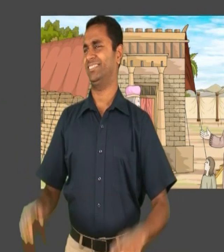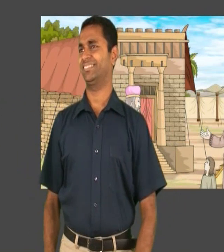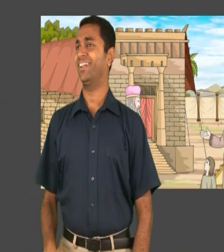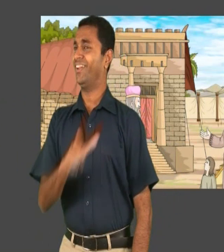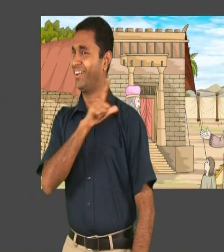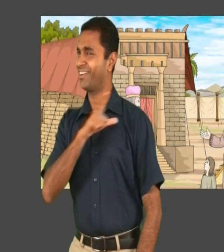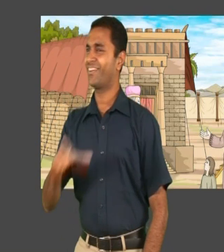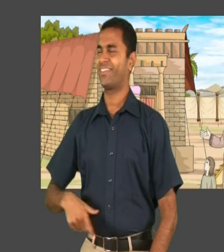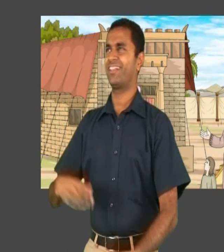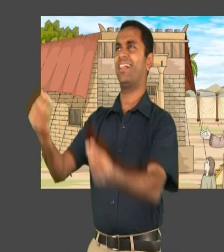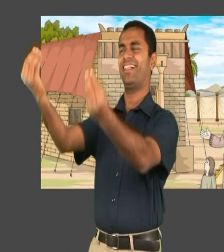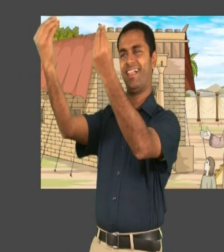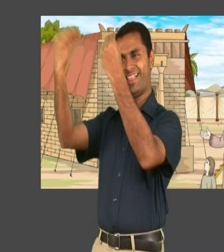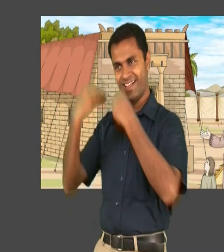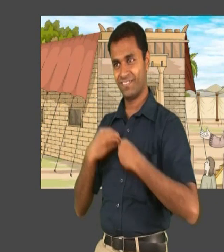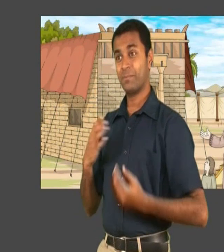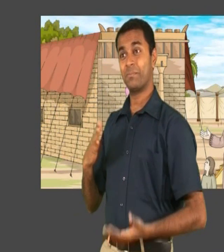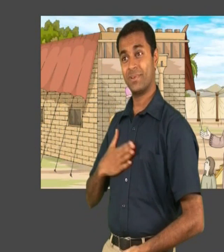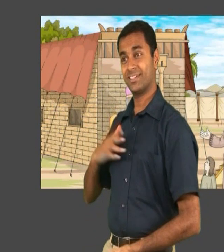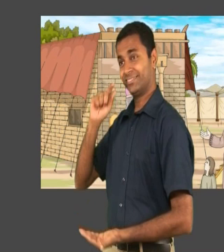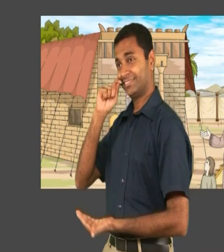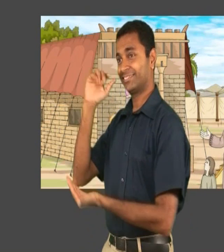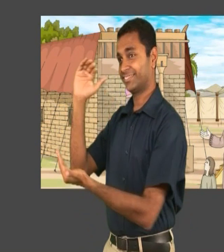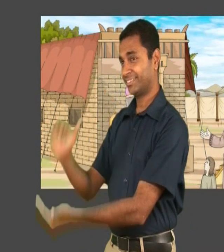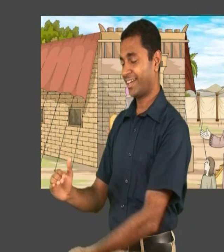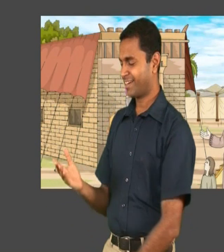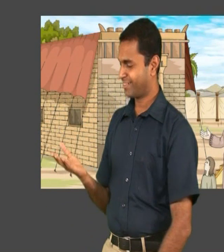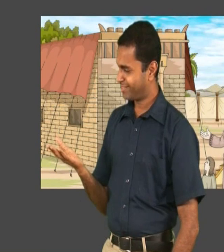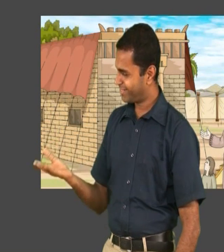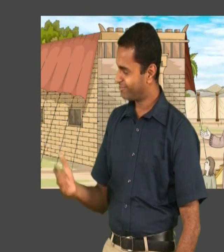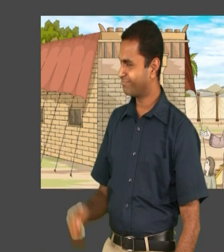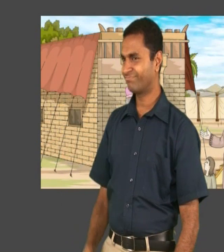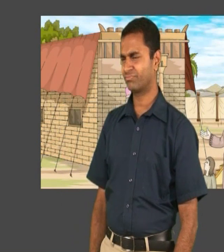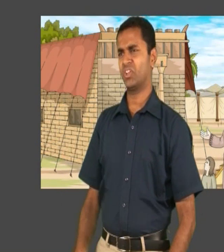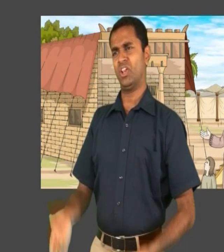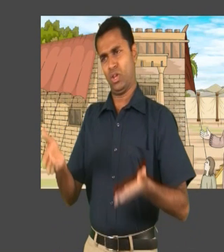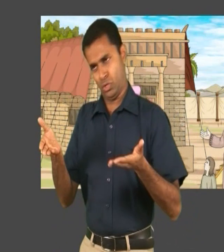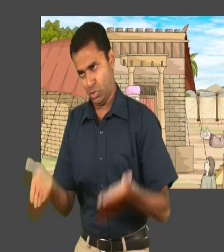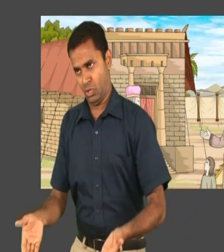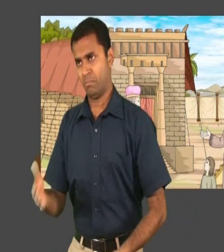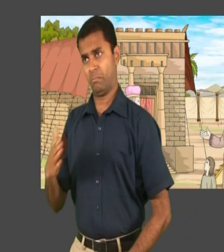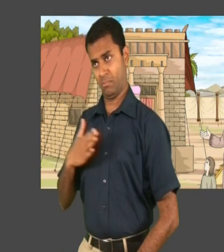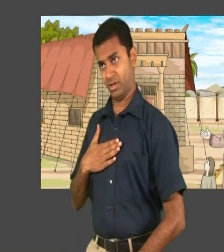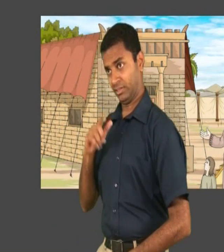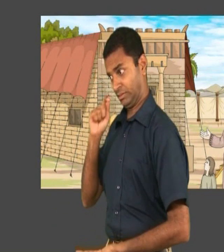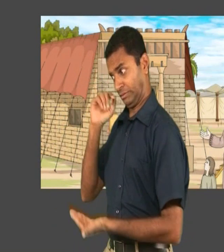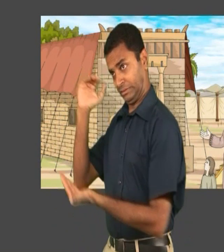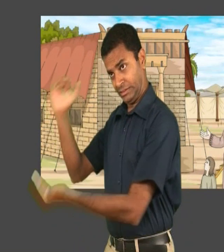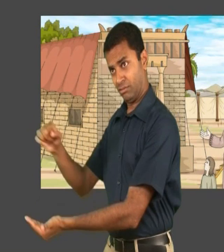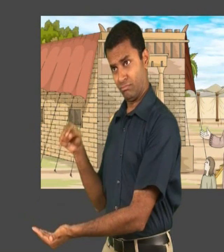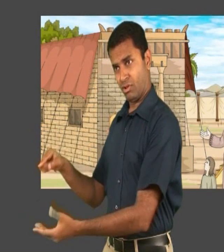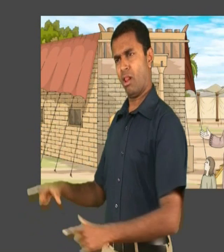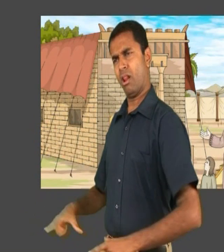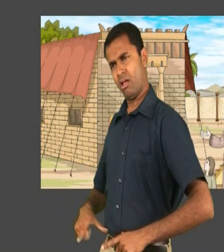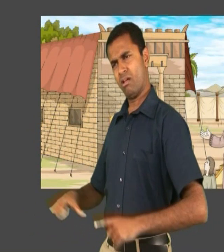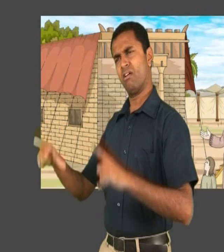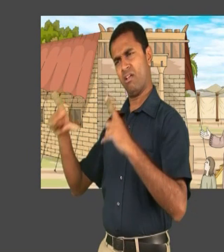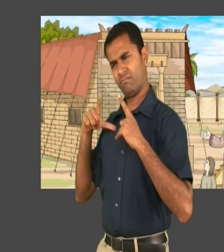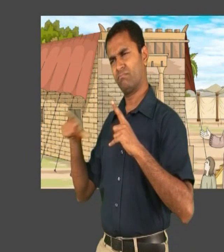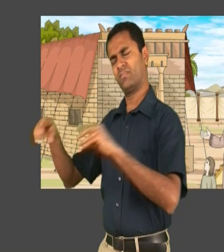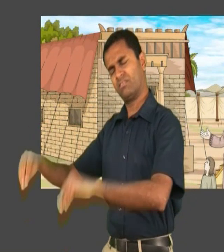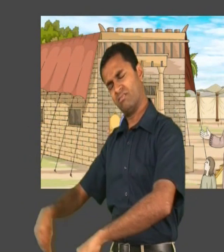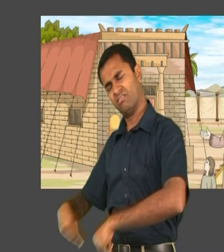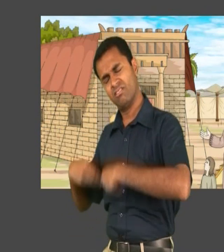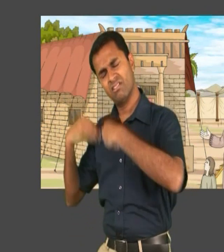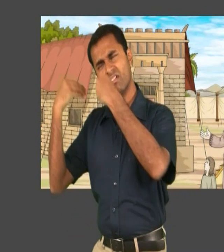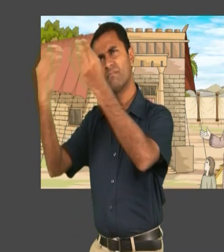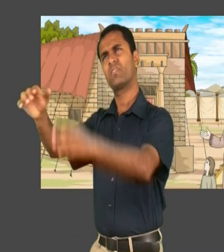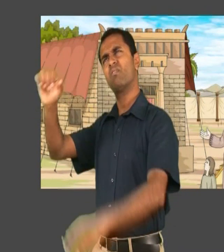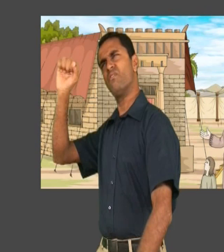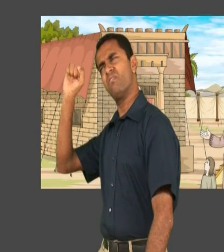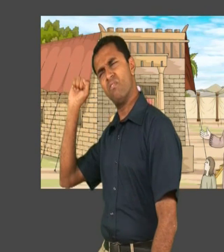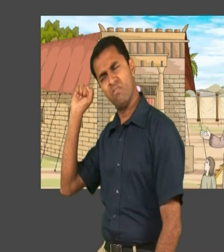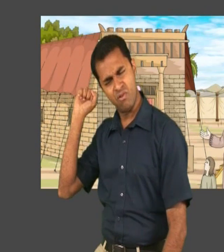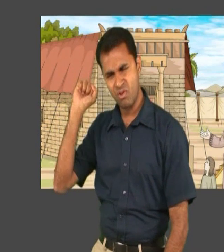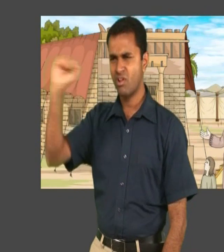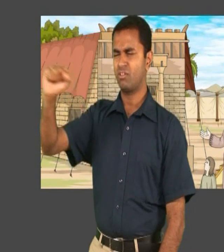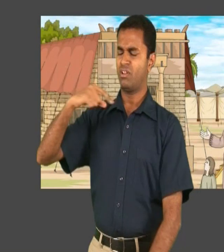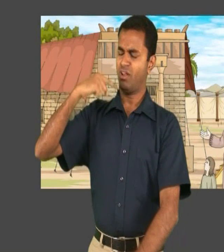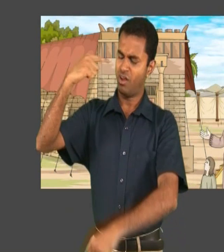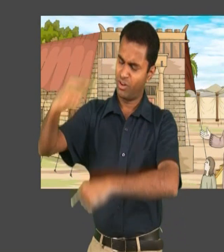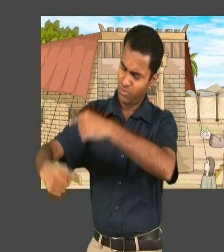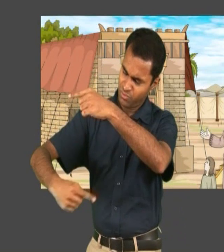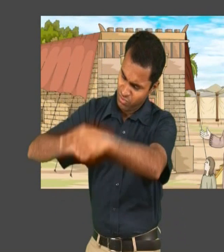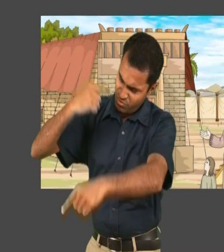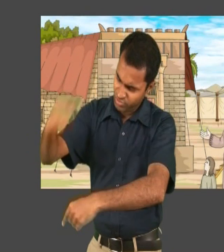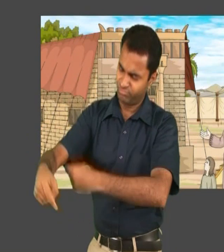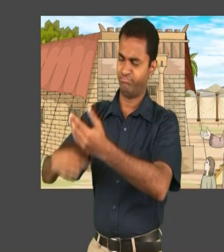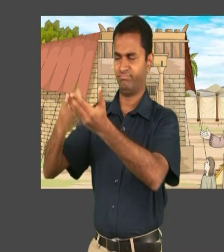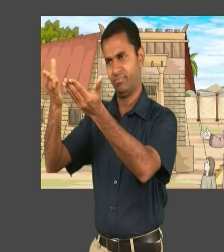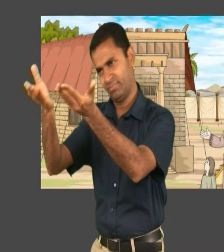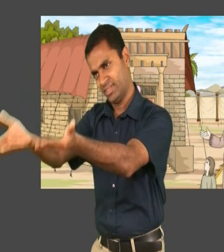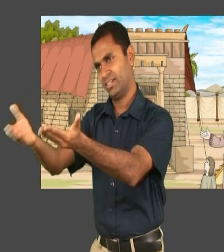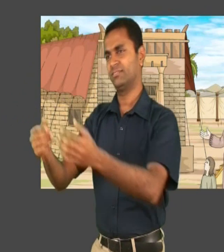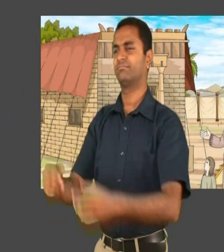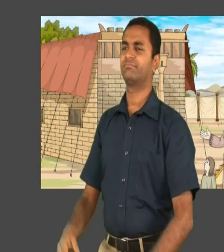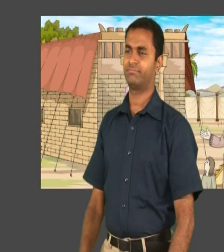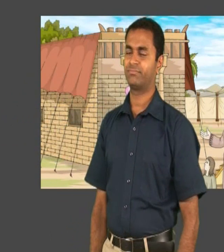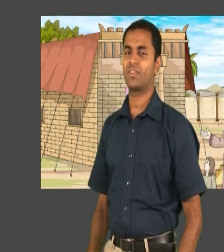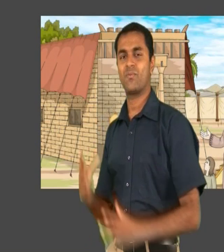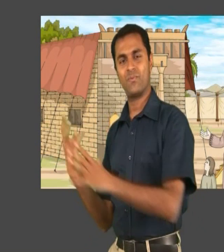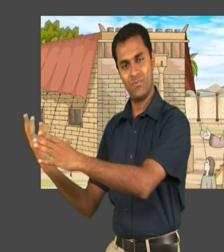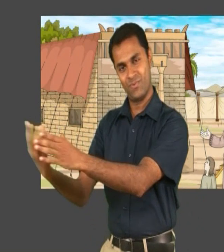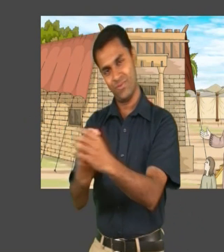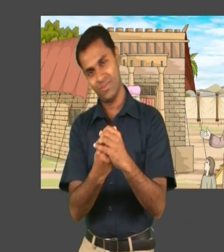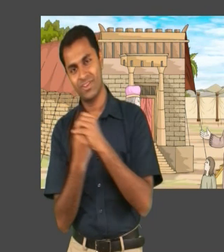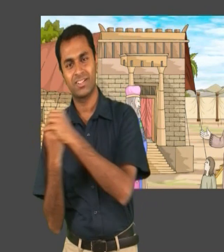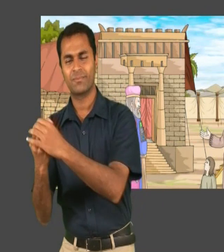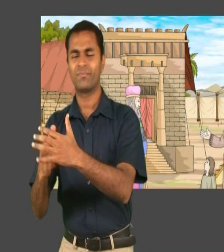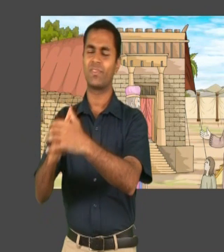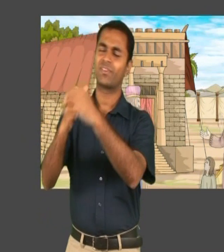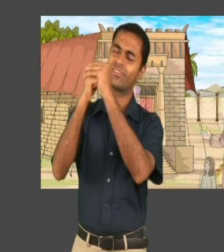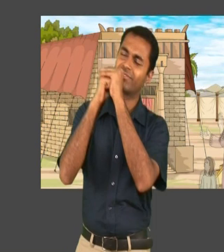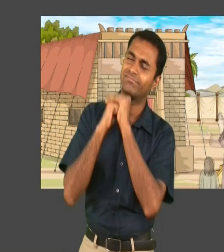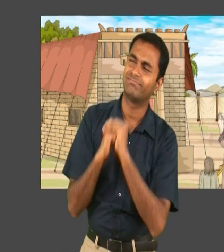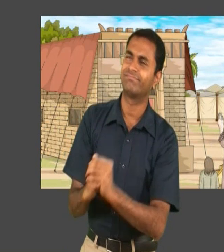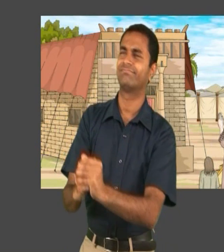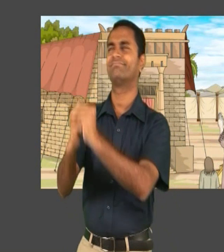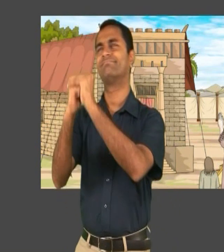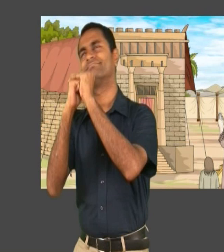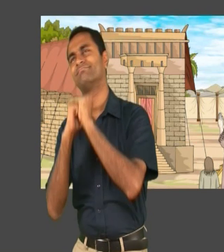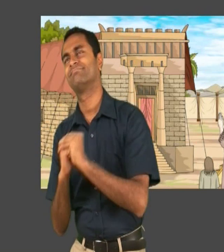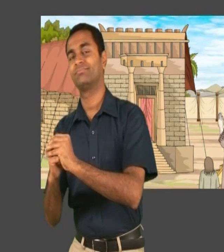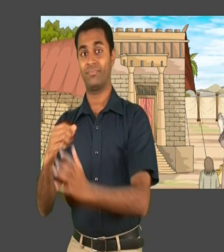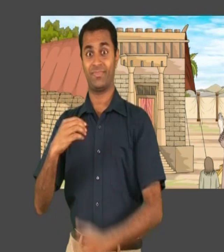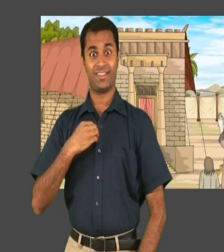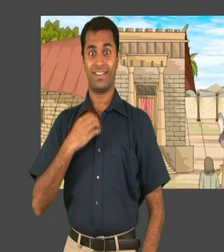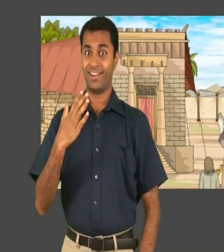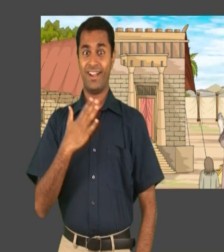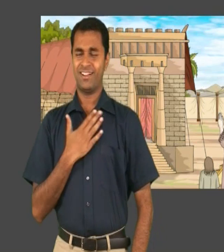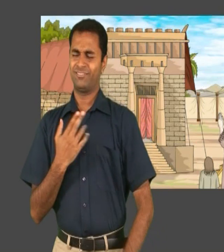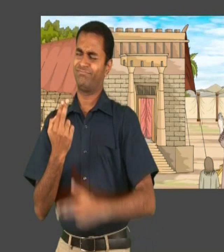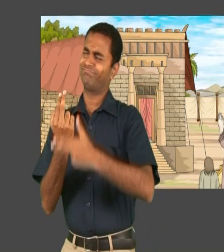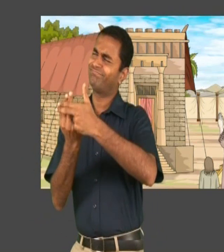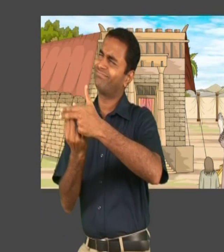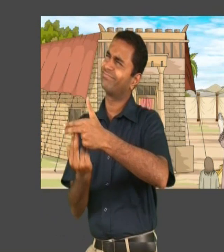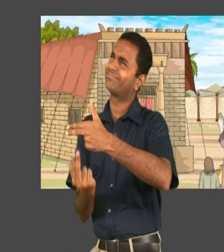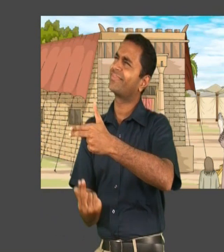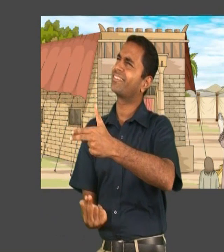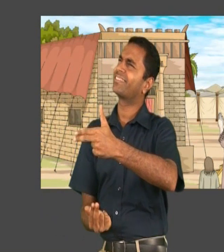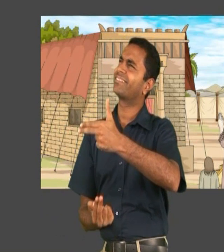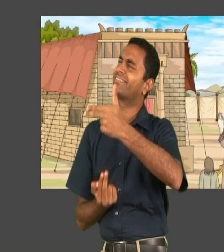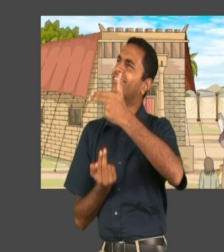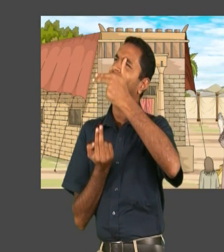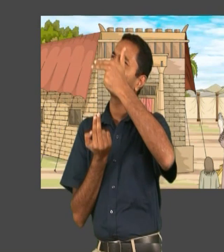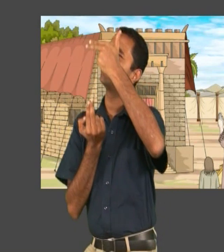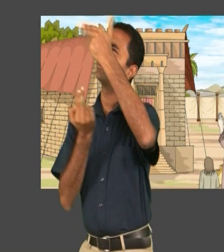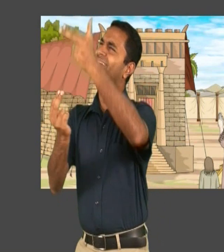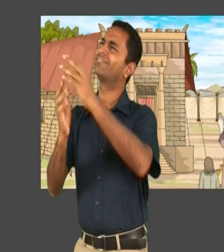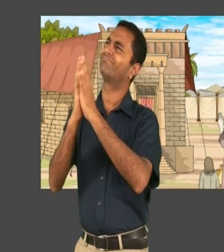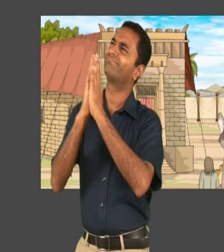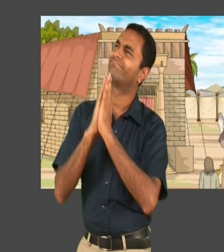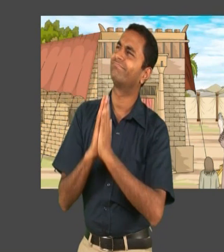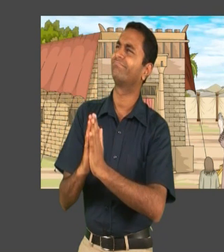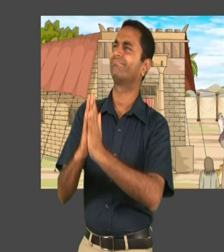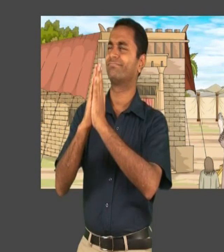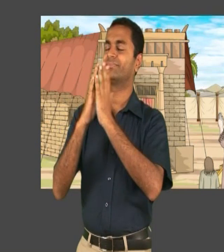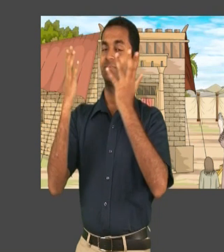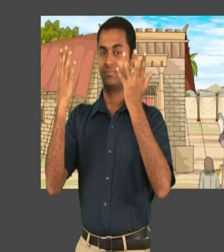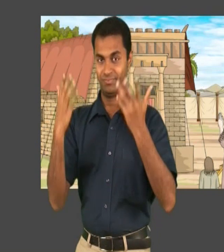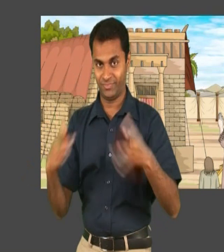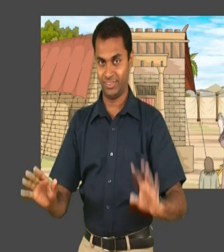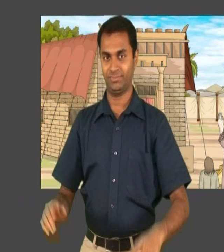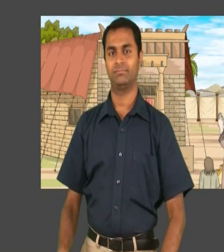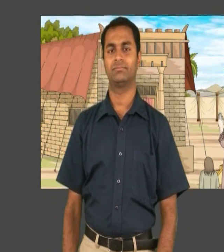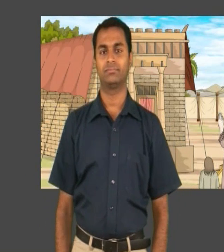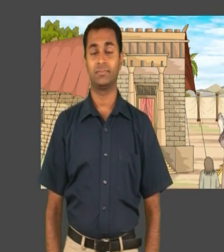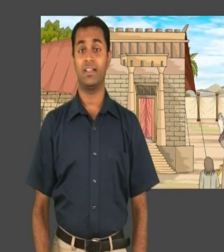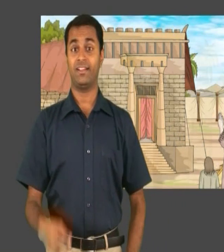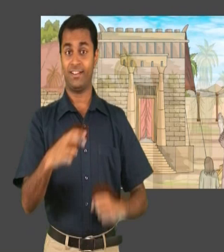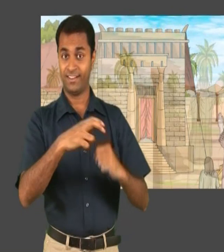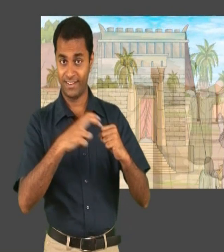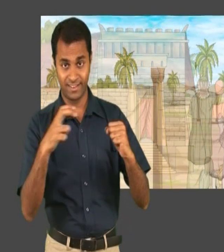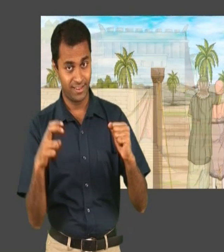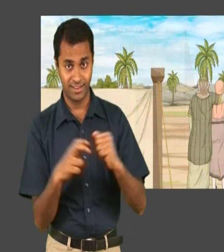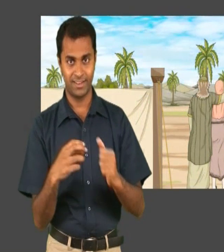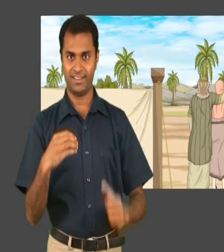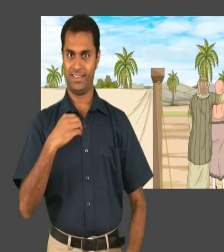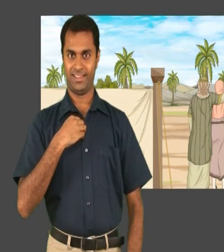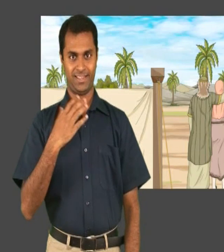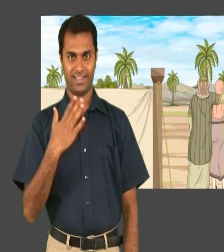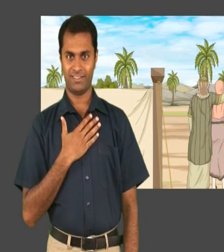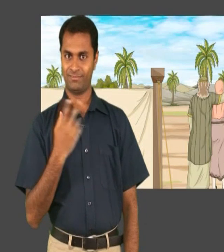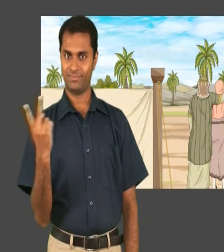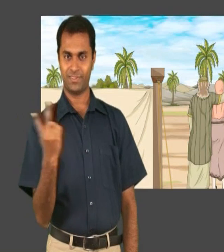For as long as he lives, he is dedicated to the LORD.” So they worshiped the LORD there. At that time Hannah prayed: “My heart rejoices in the LORD in whom my horn is exalted. My mouth speaks boldly against my enemies, for I rejoice in Your salvation.